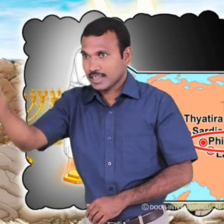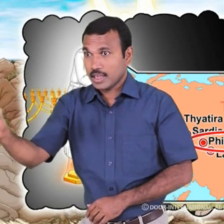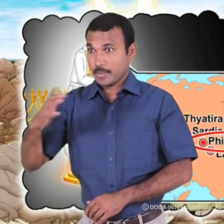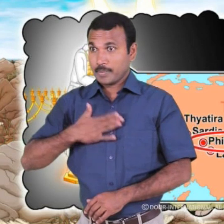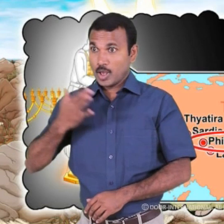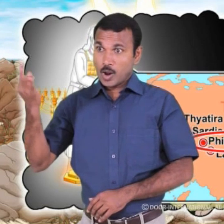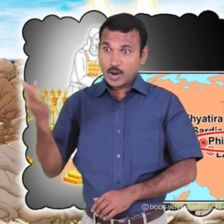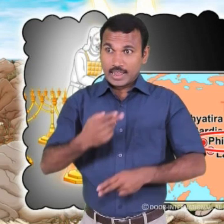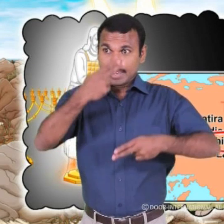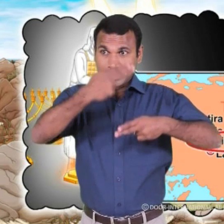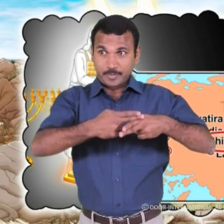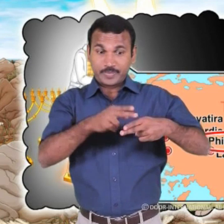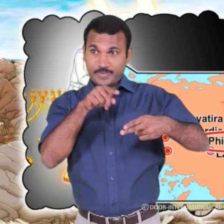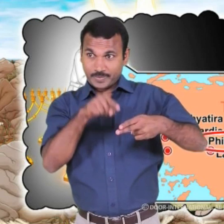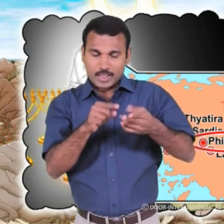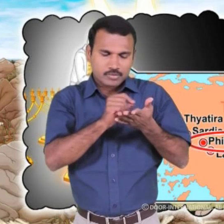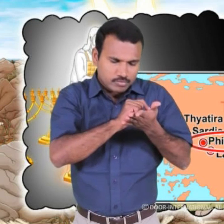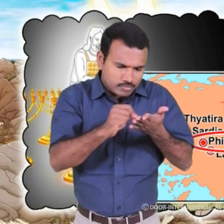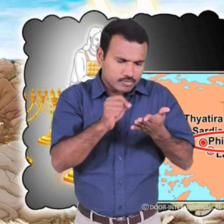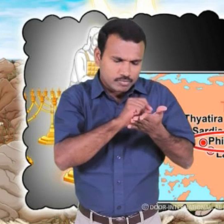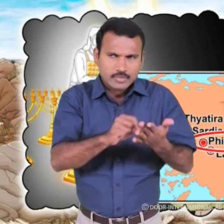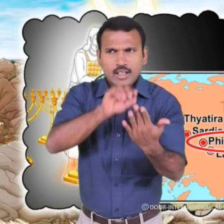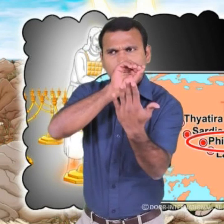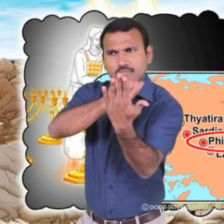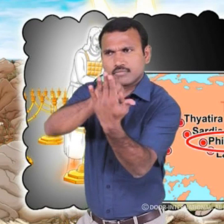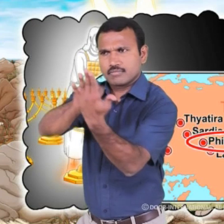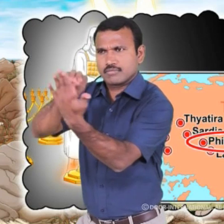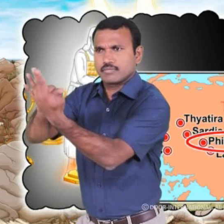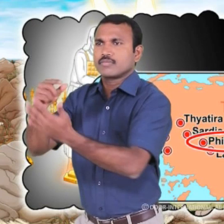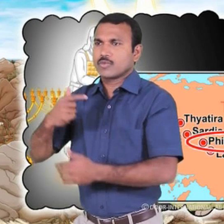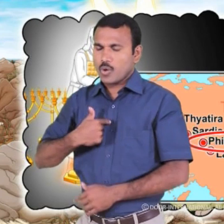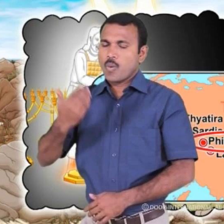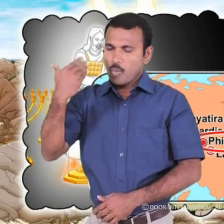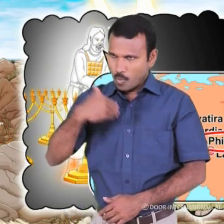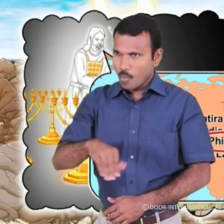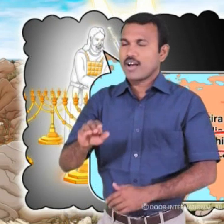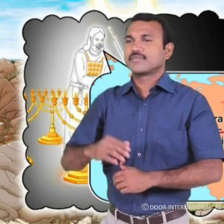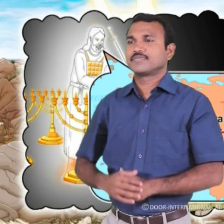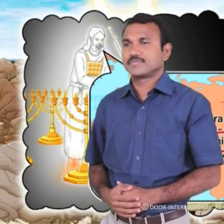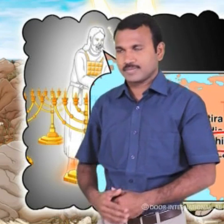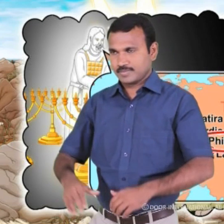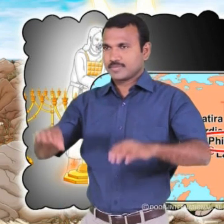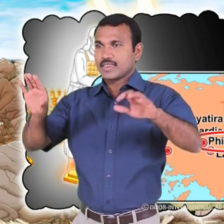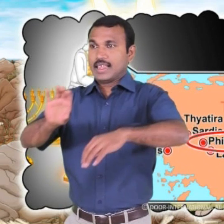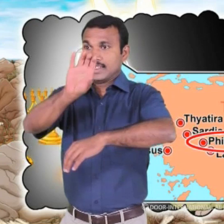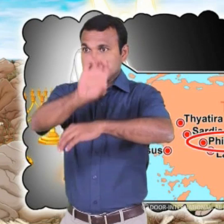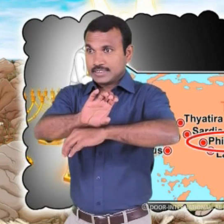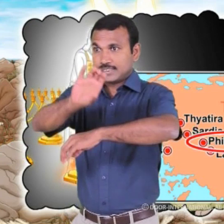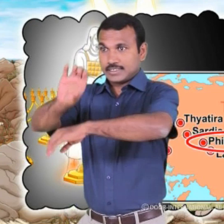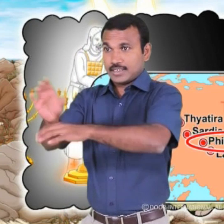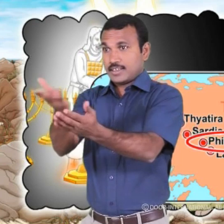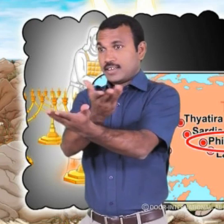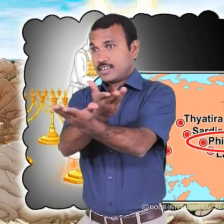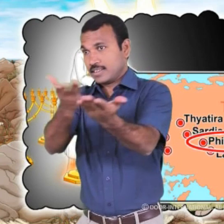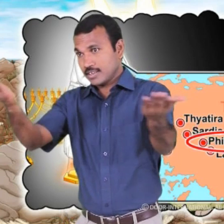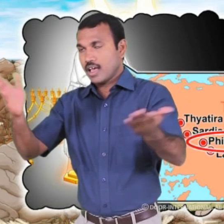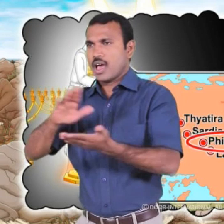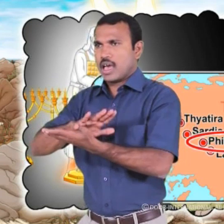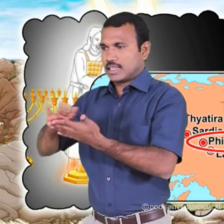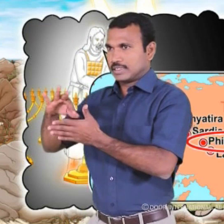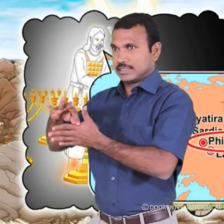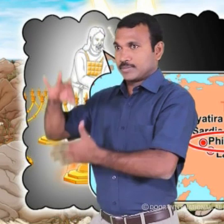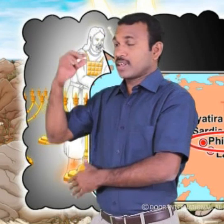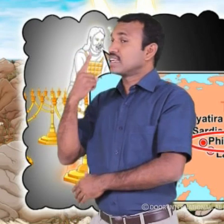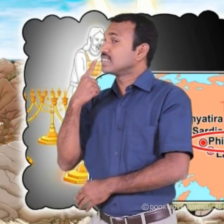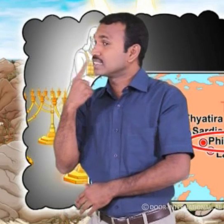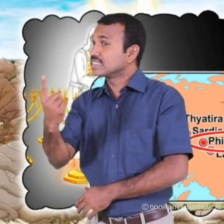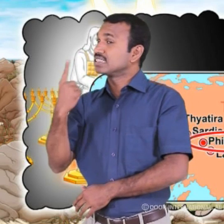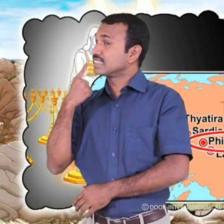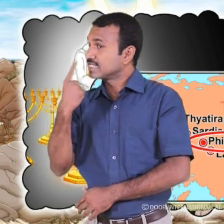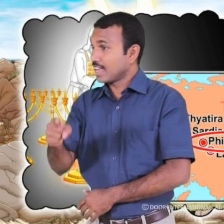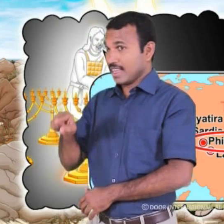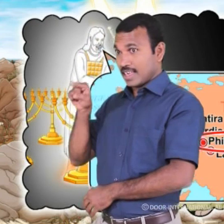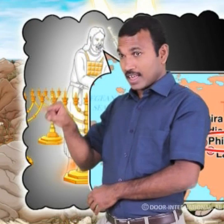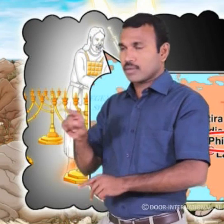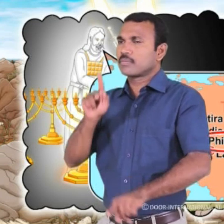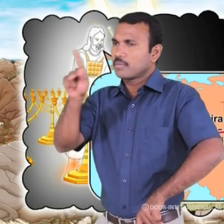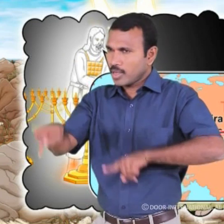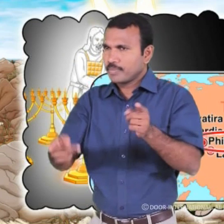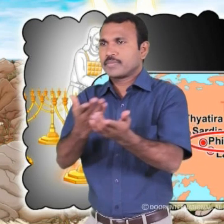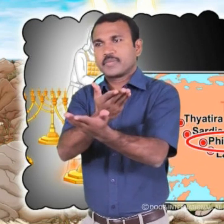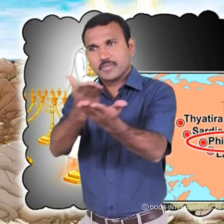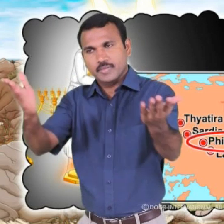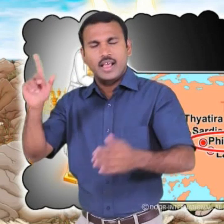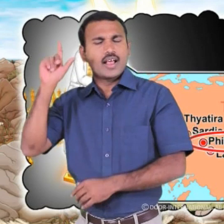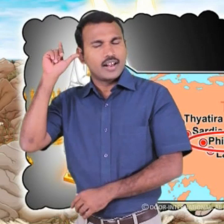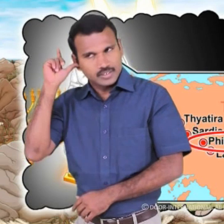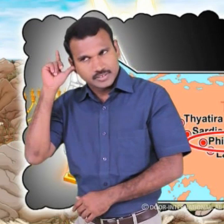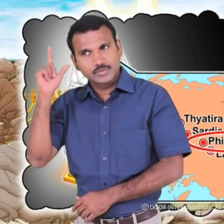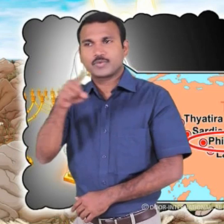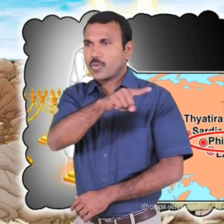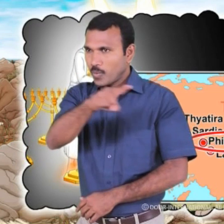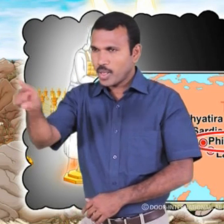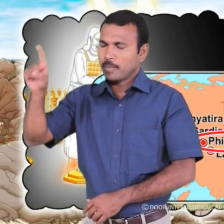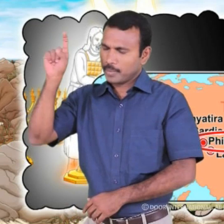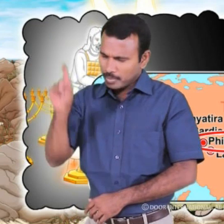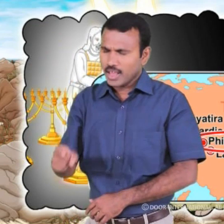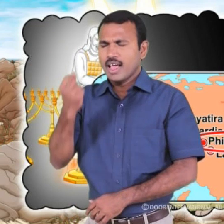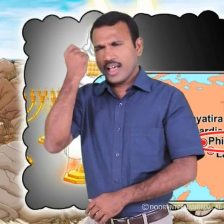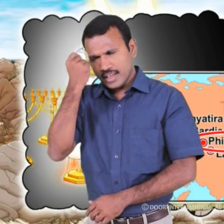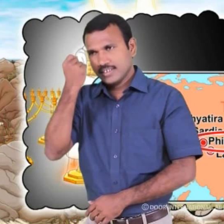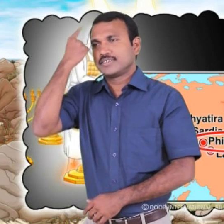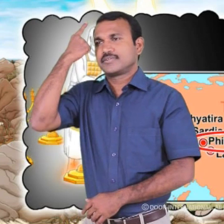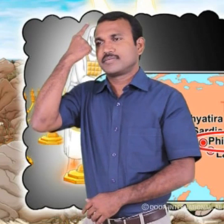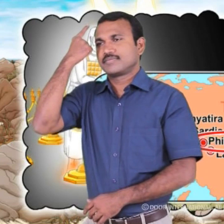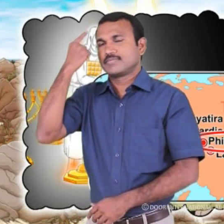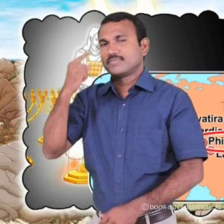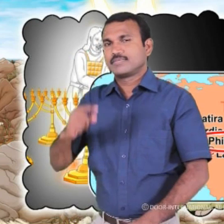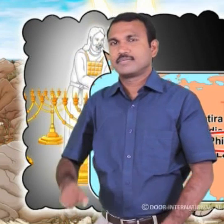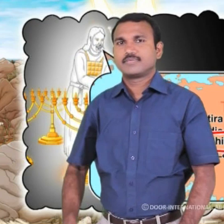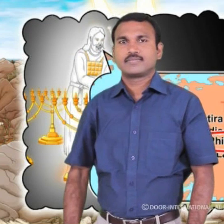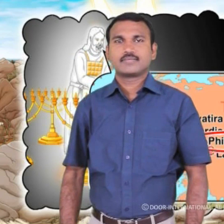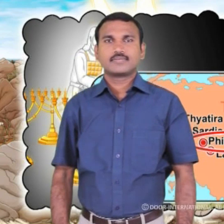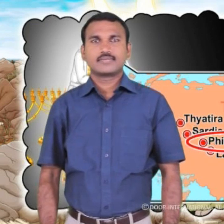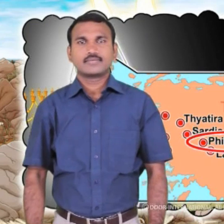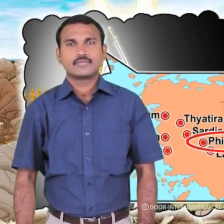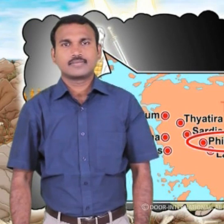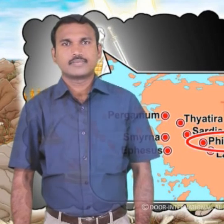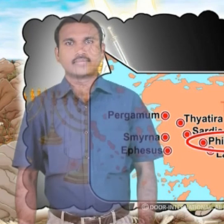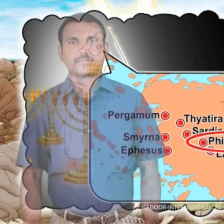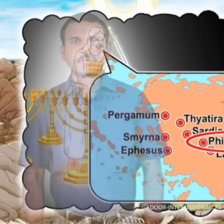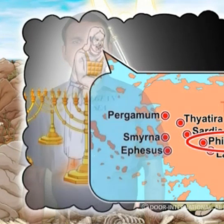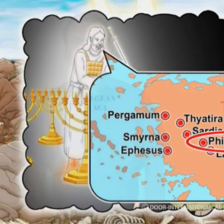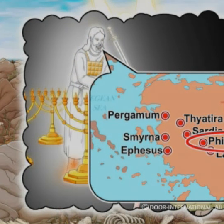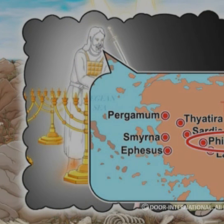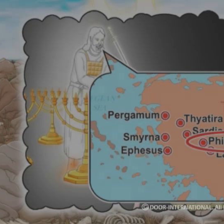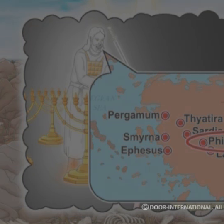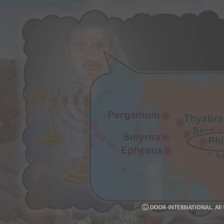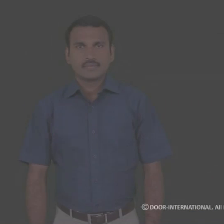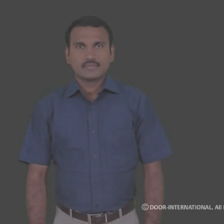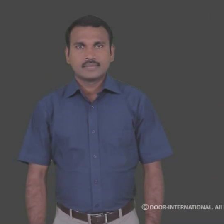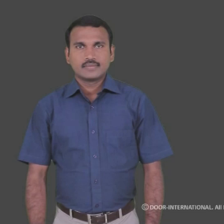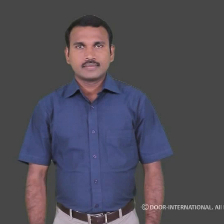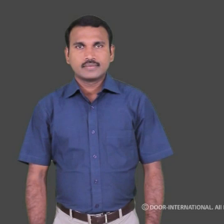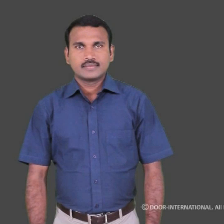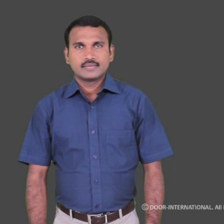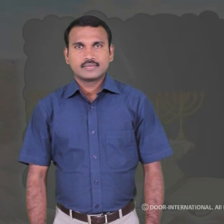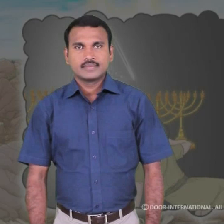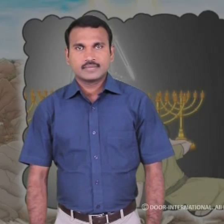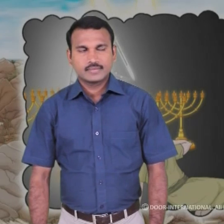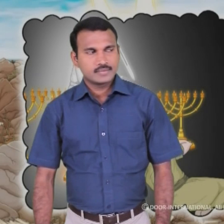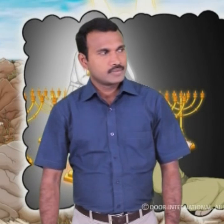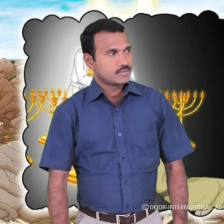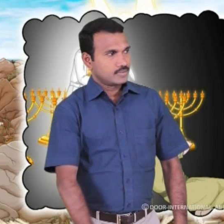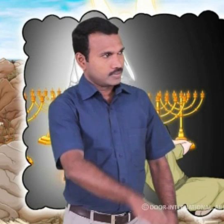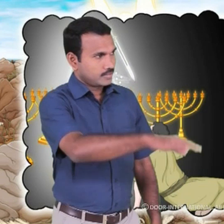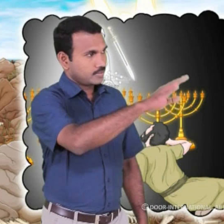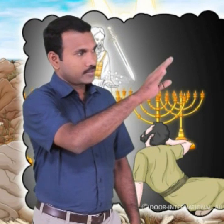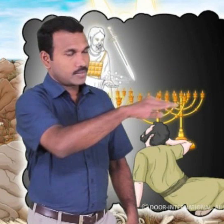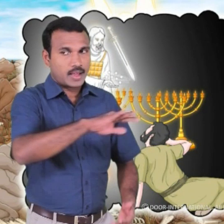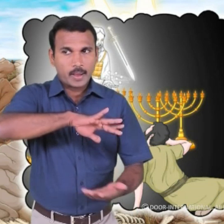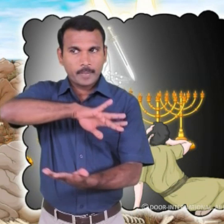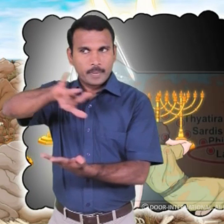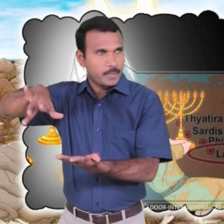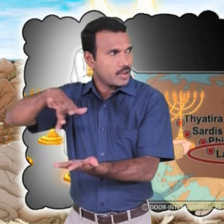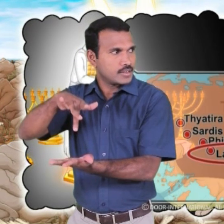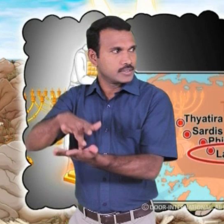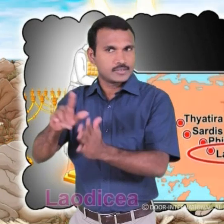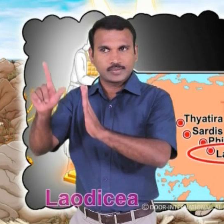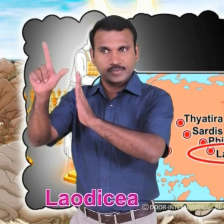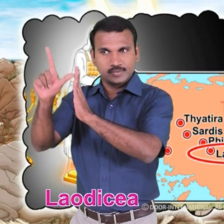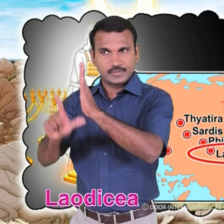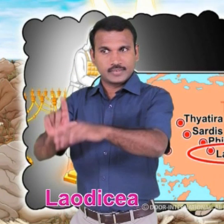He who has an ear, let him hear what the Spirit says to the churches.